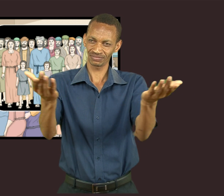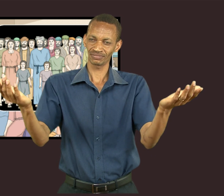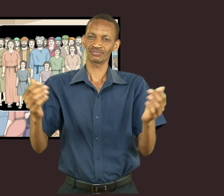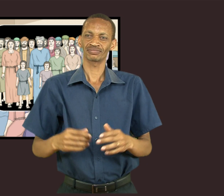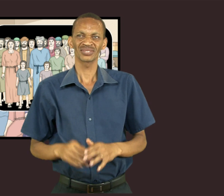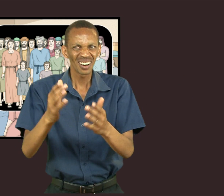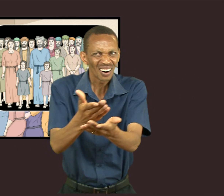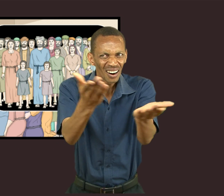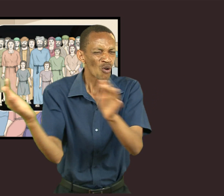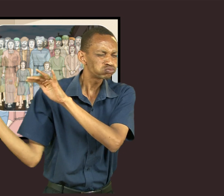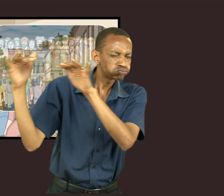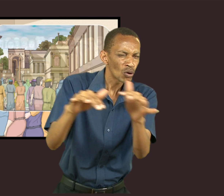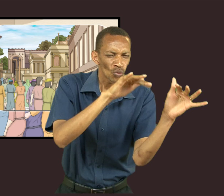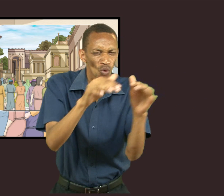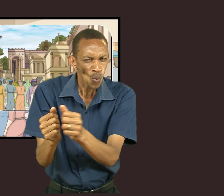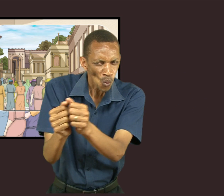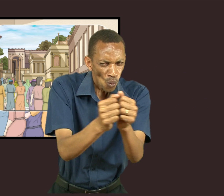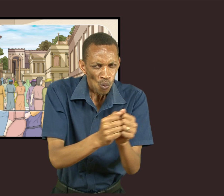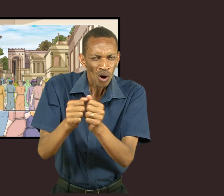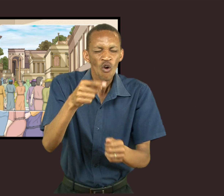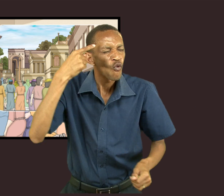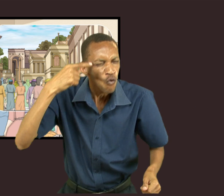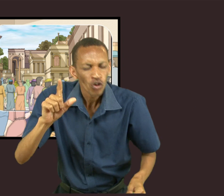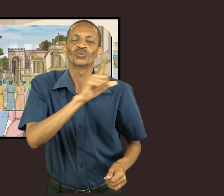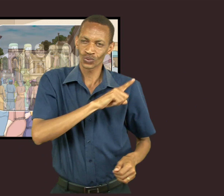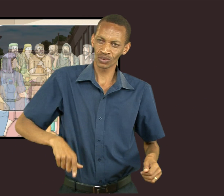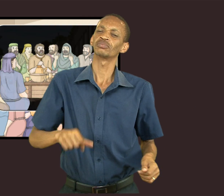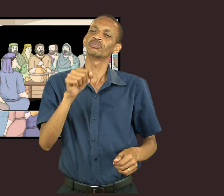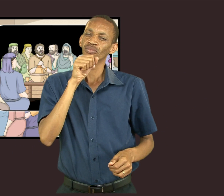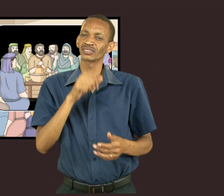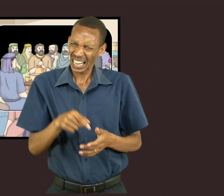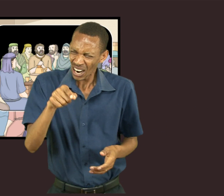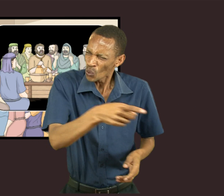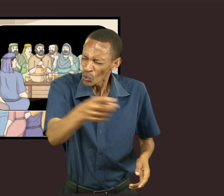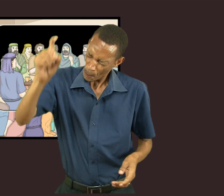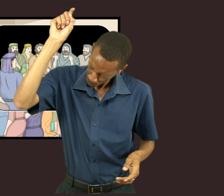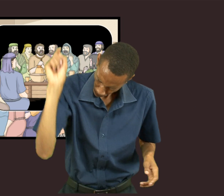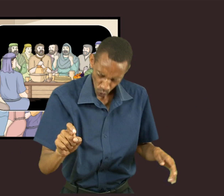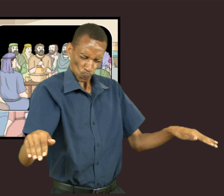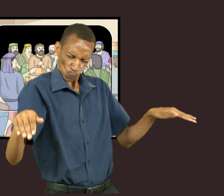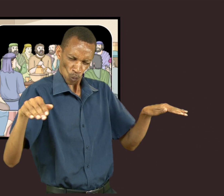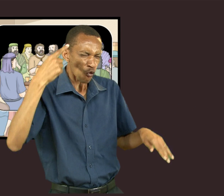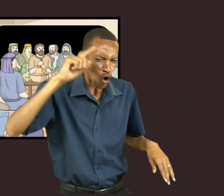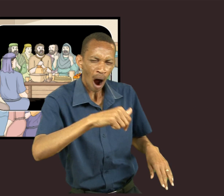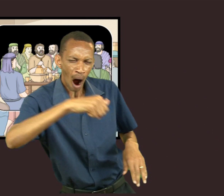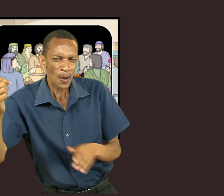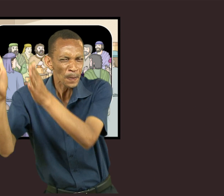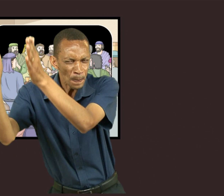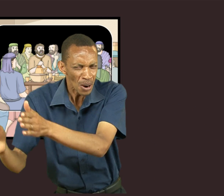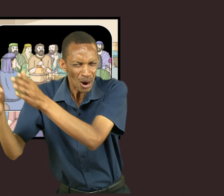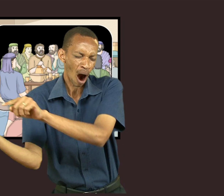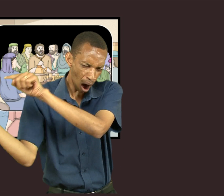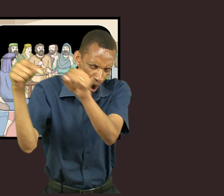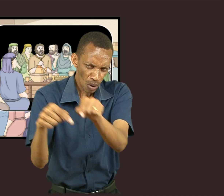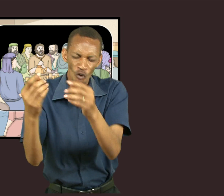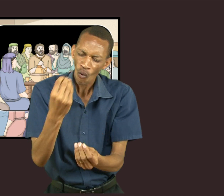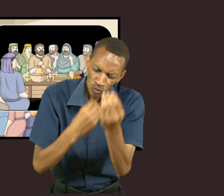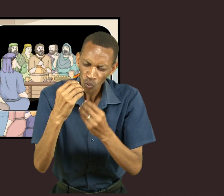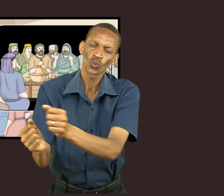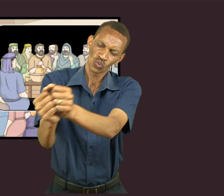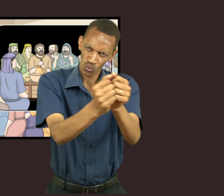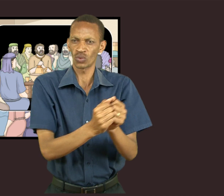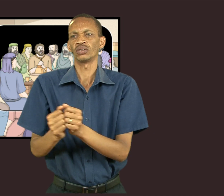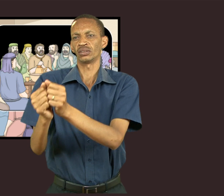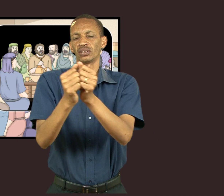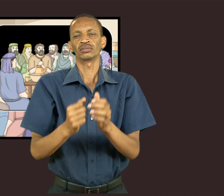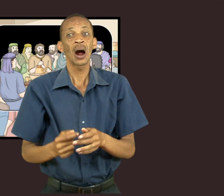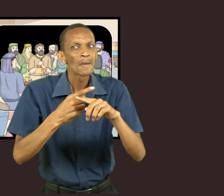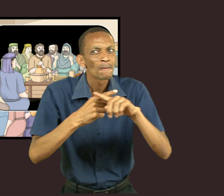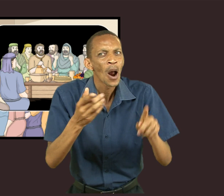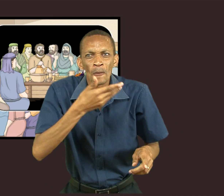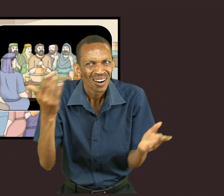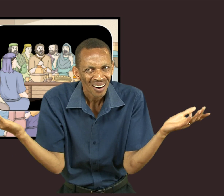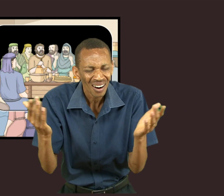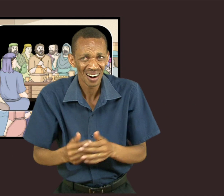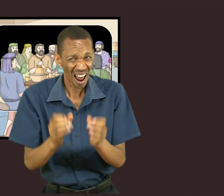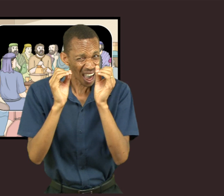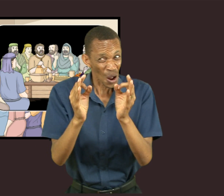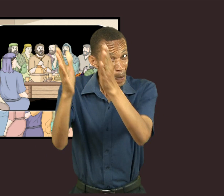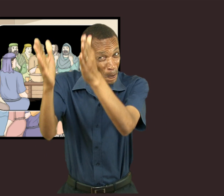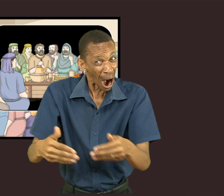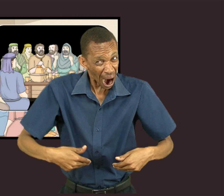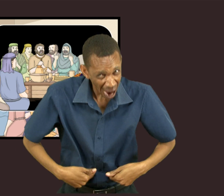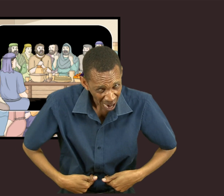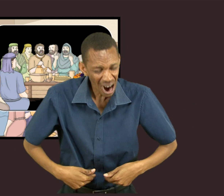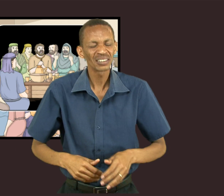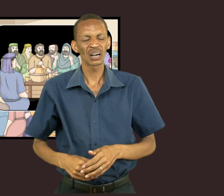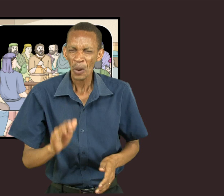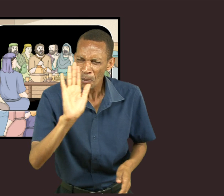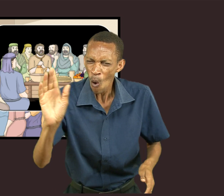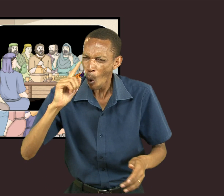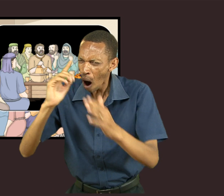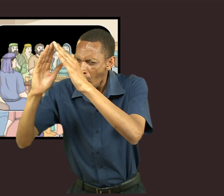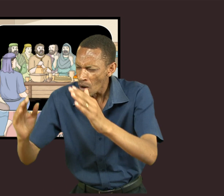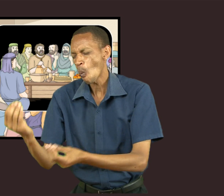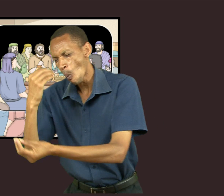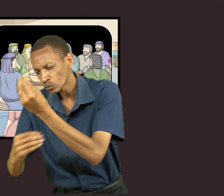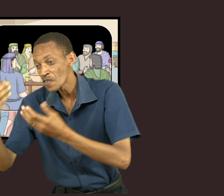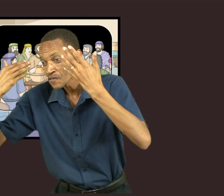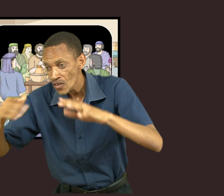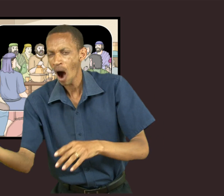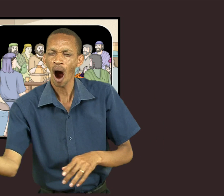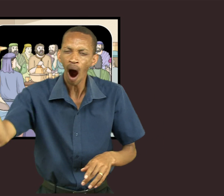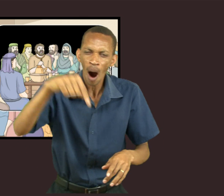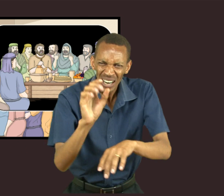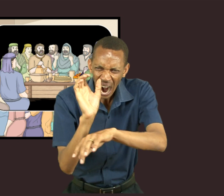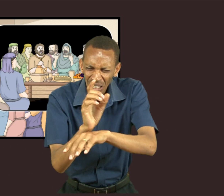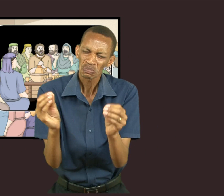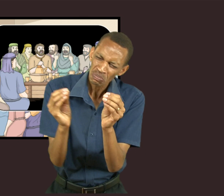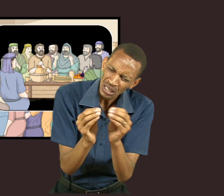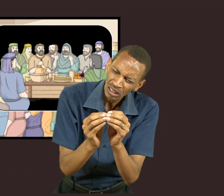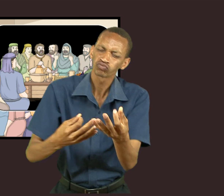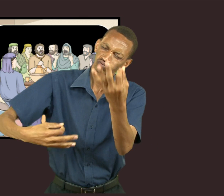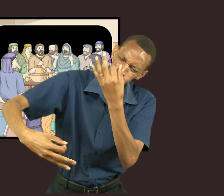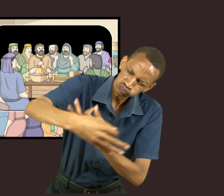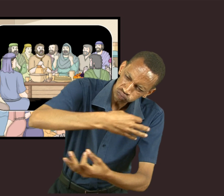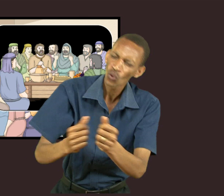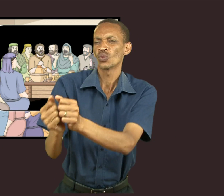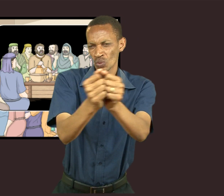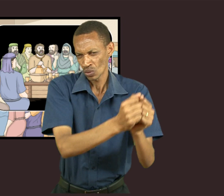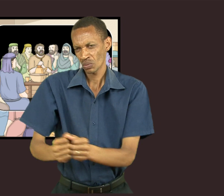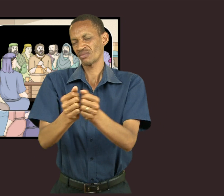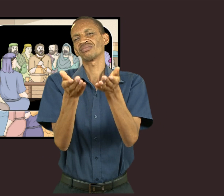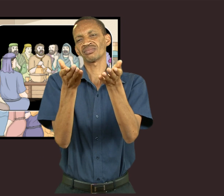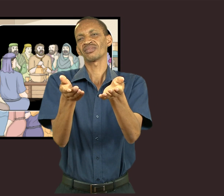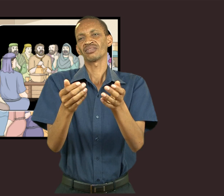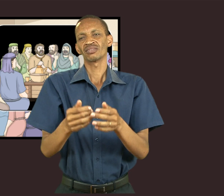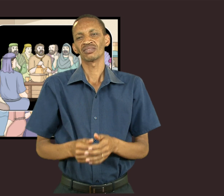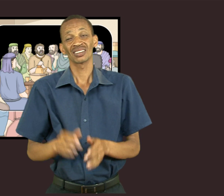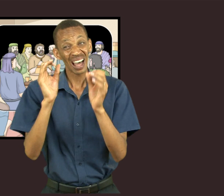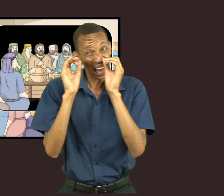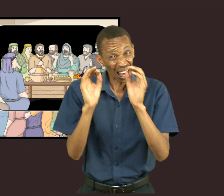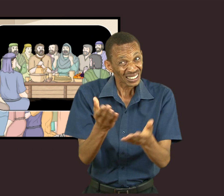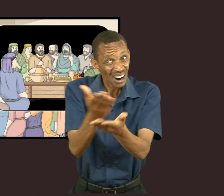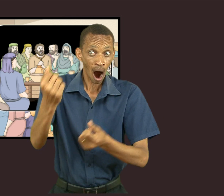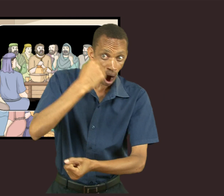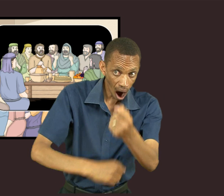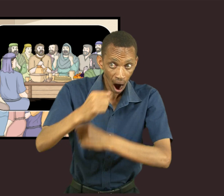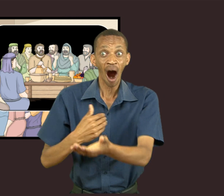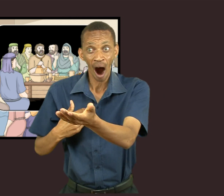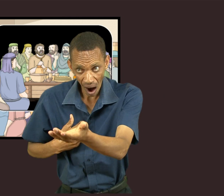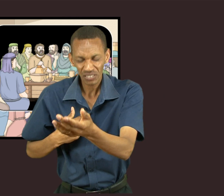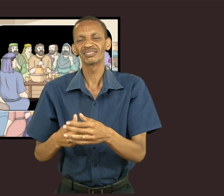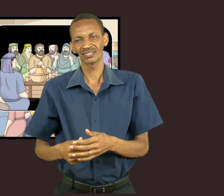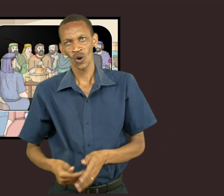If anyone is hungry, he should eat at home, so that when you come together it will not result in judgment.